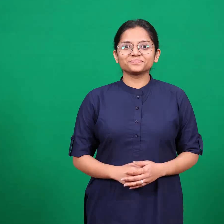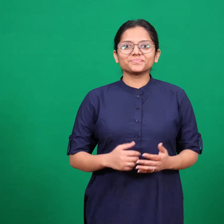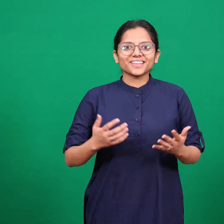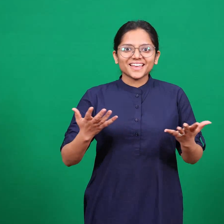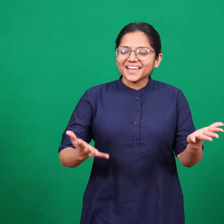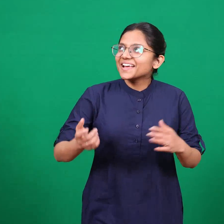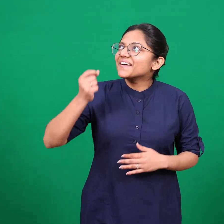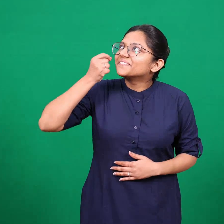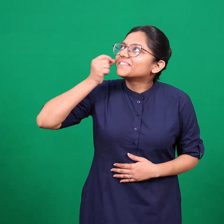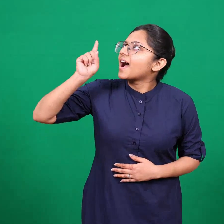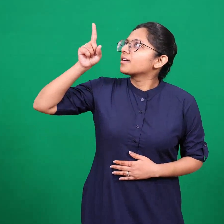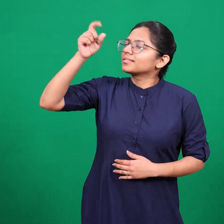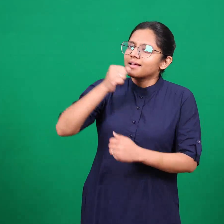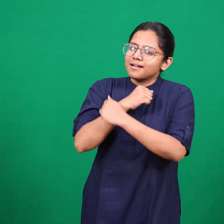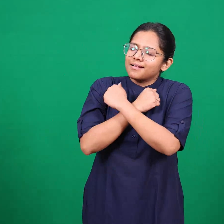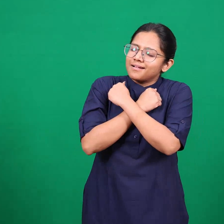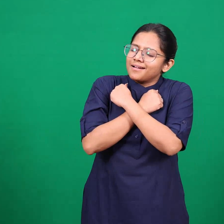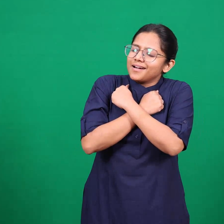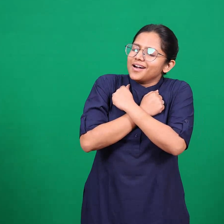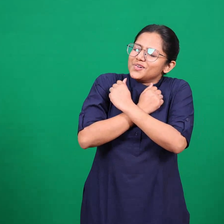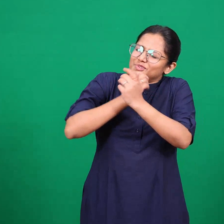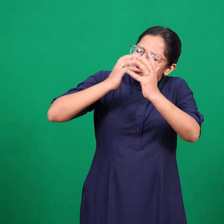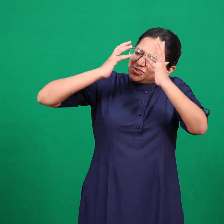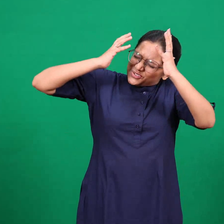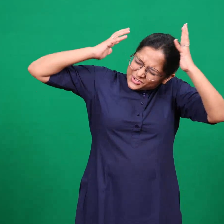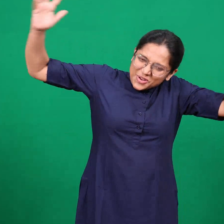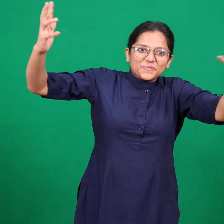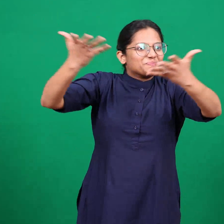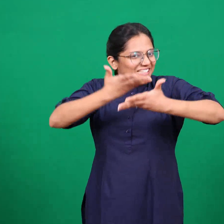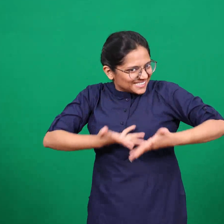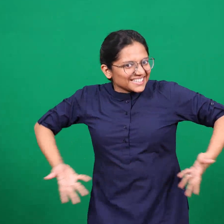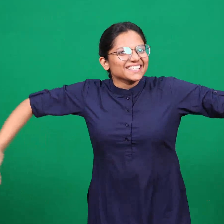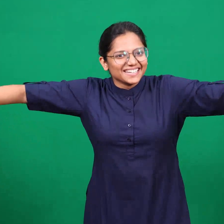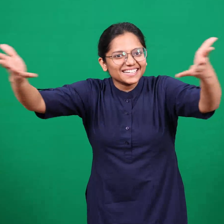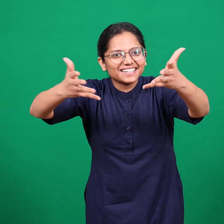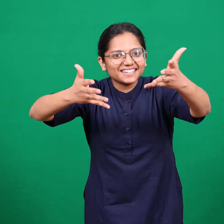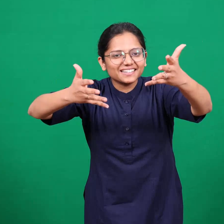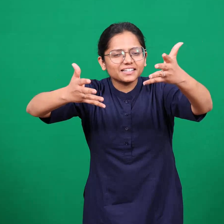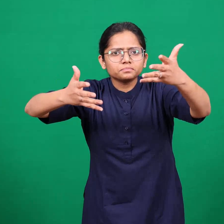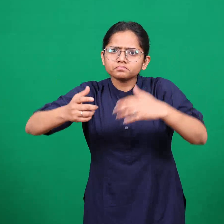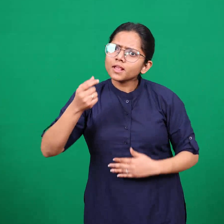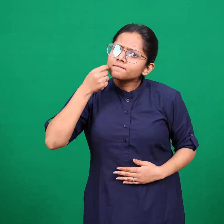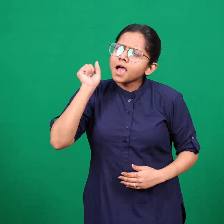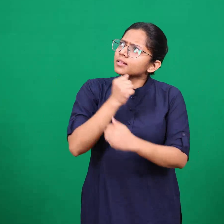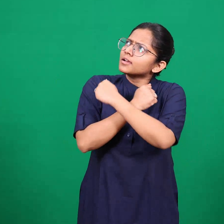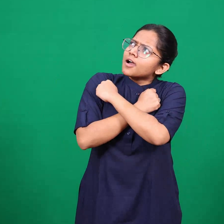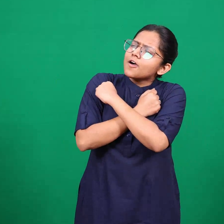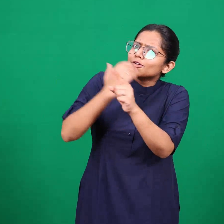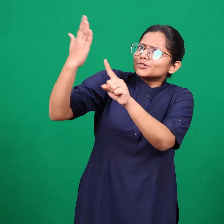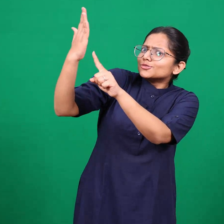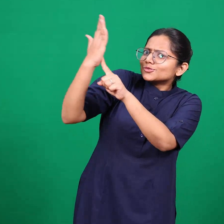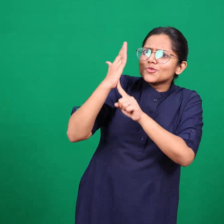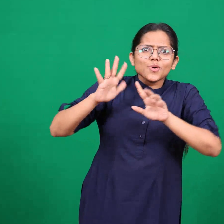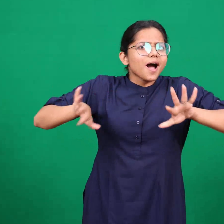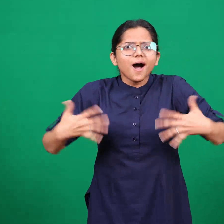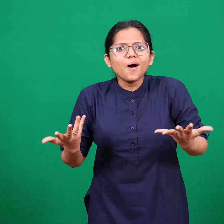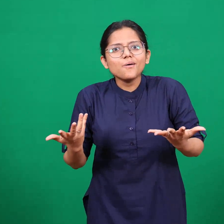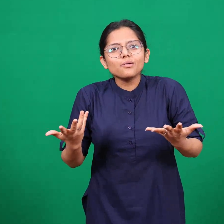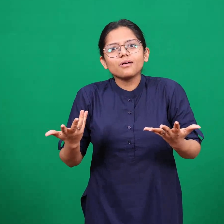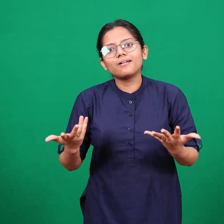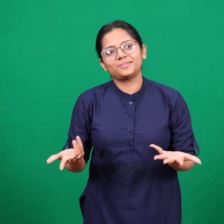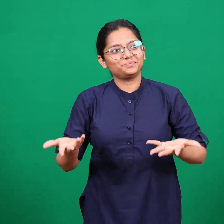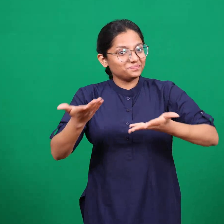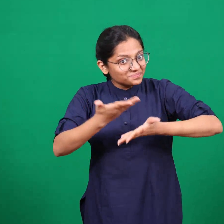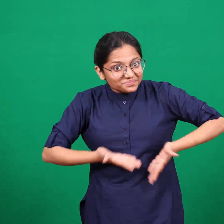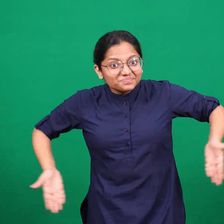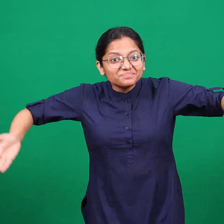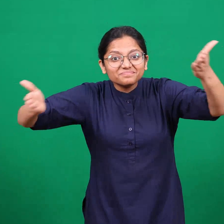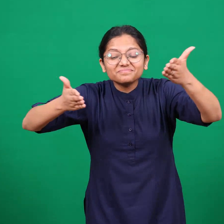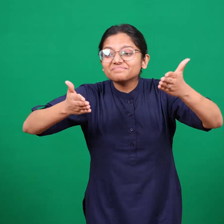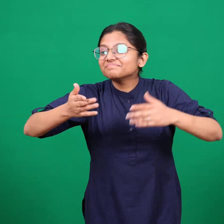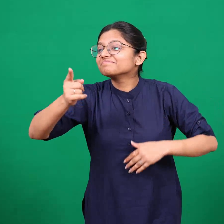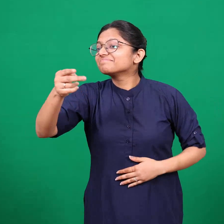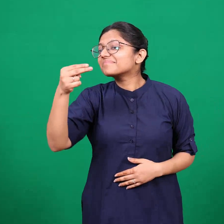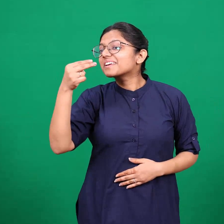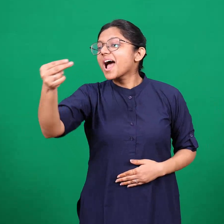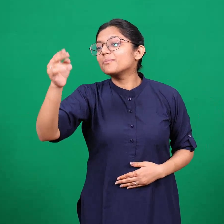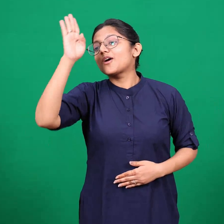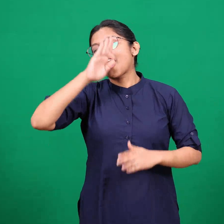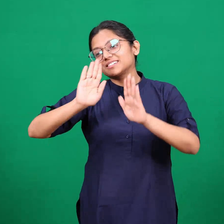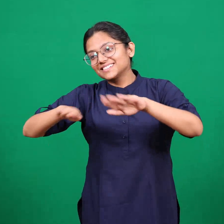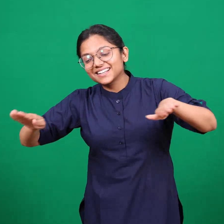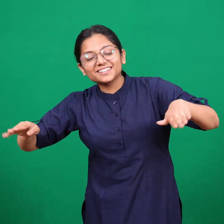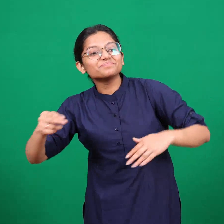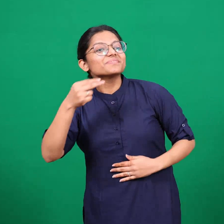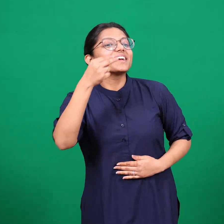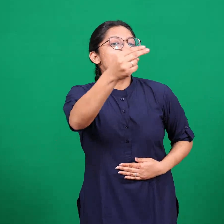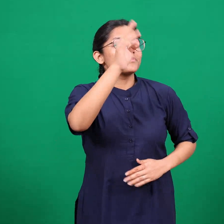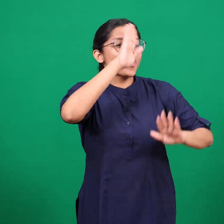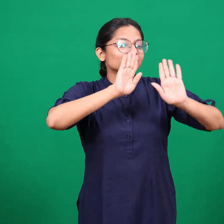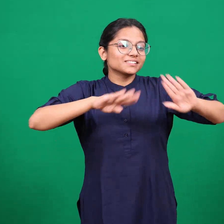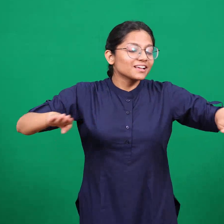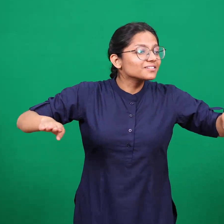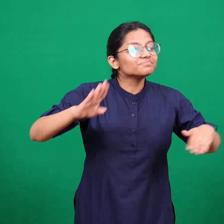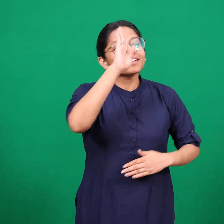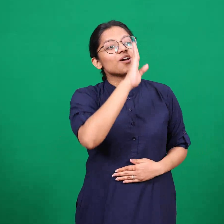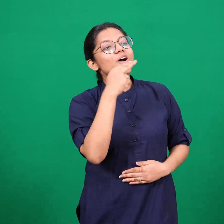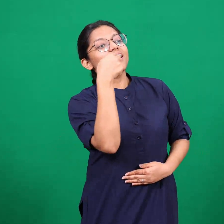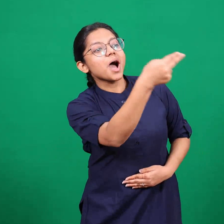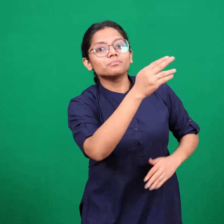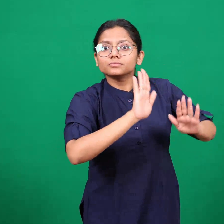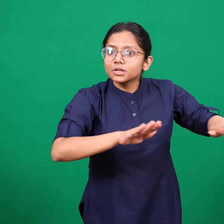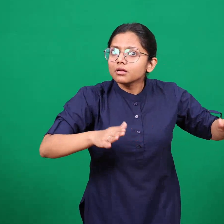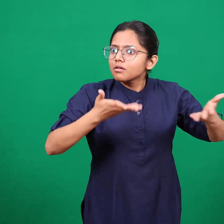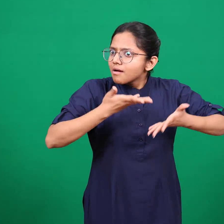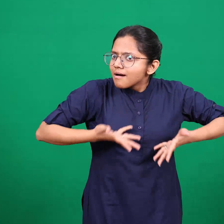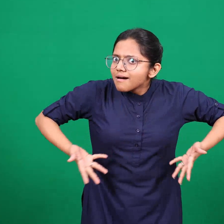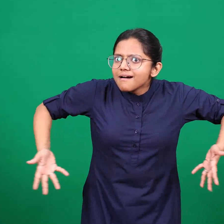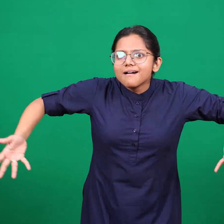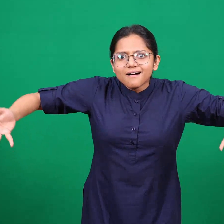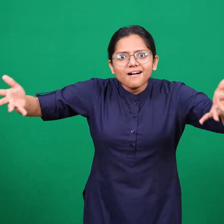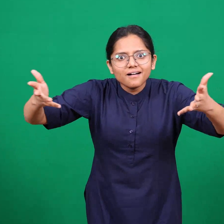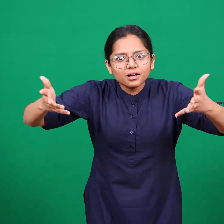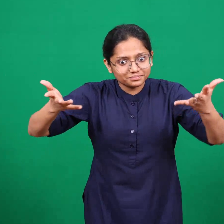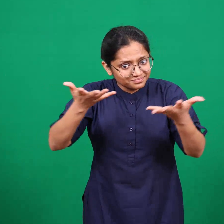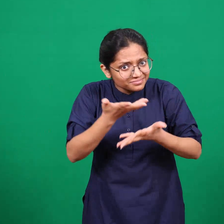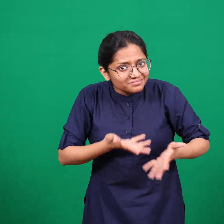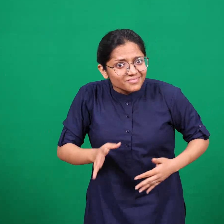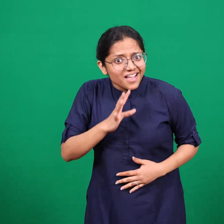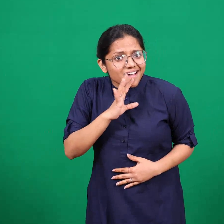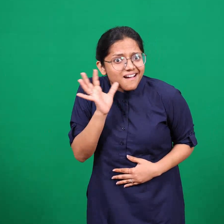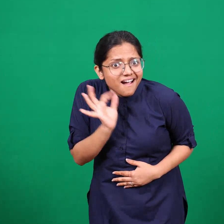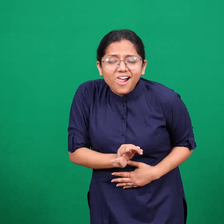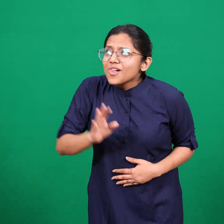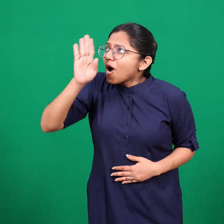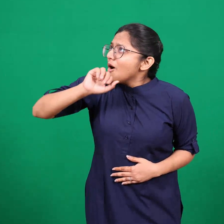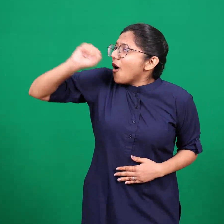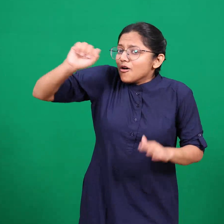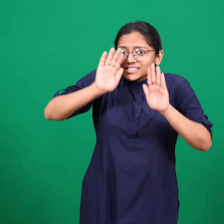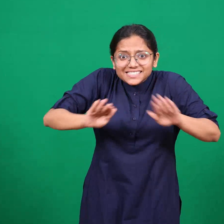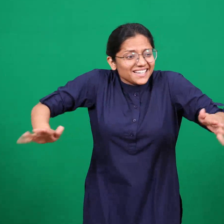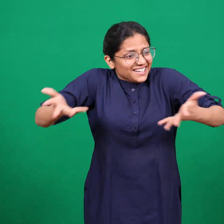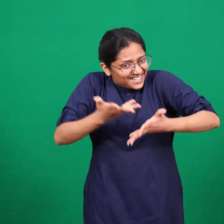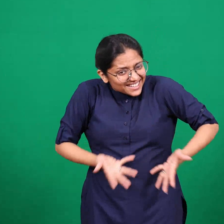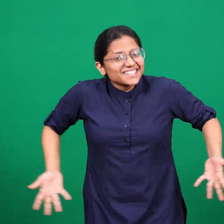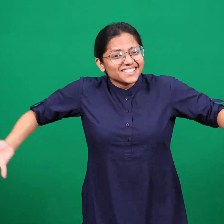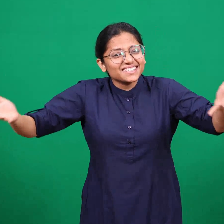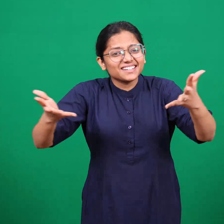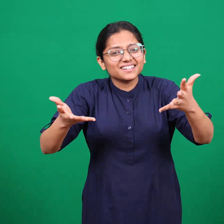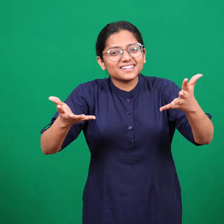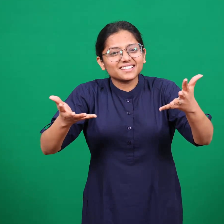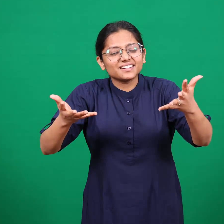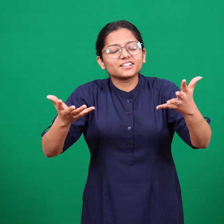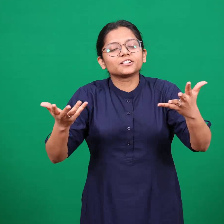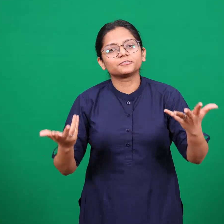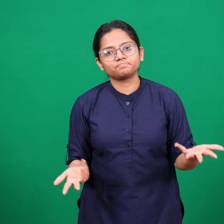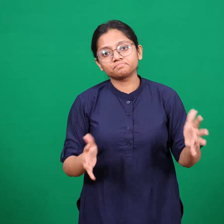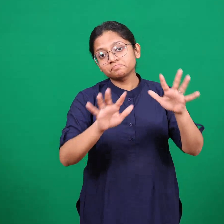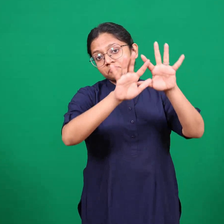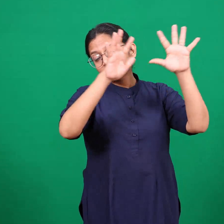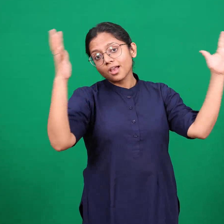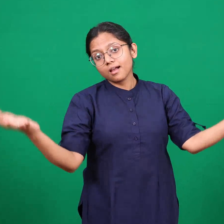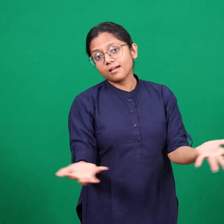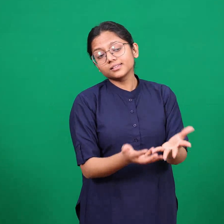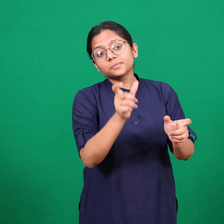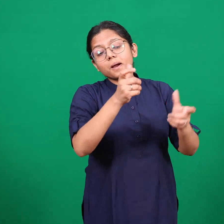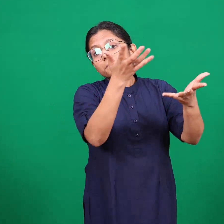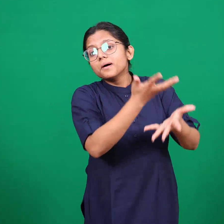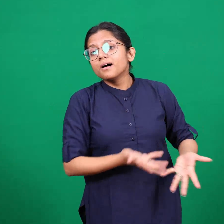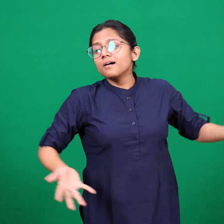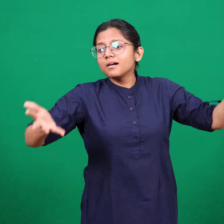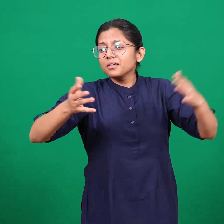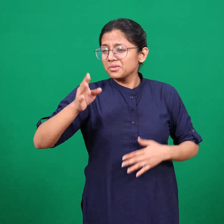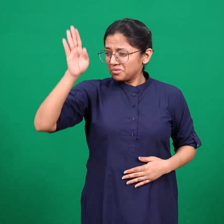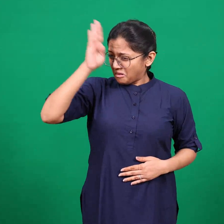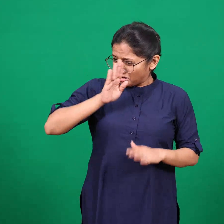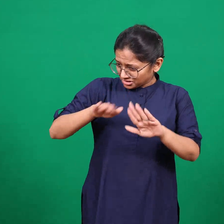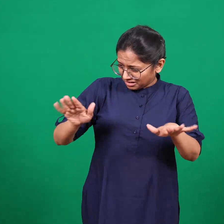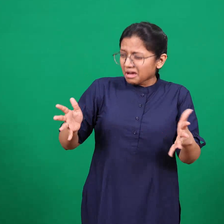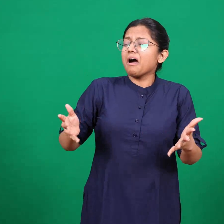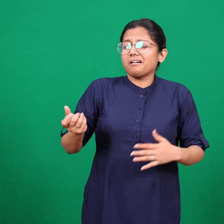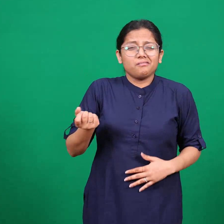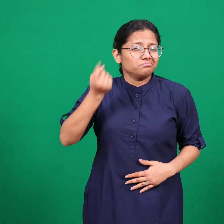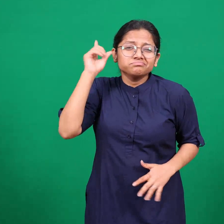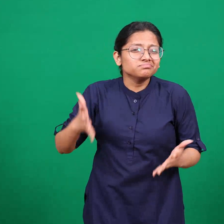Behold what manner of love the Father has given to us, that we should be called children of God. And that is what we are!